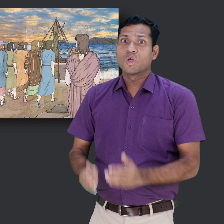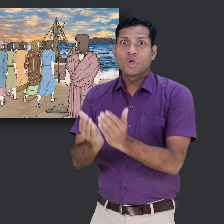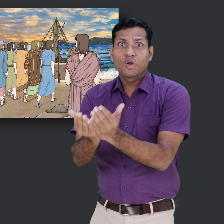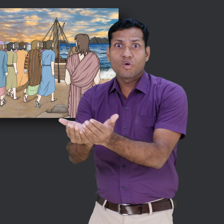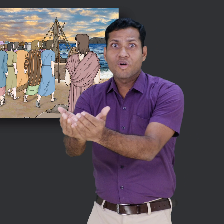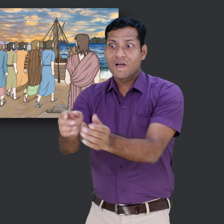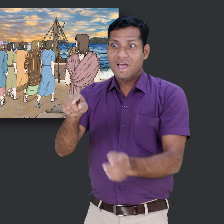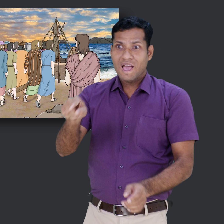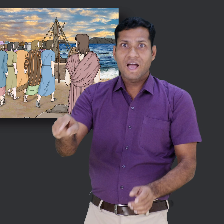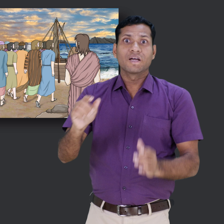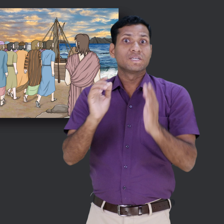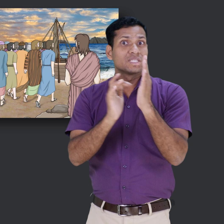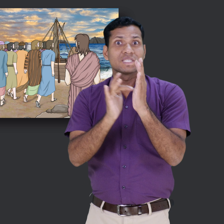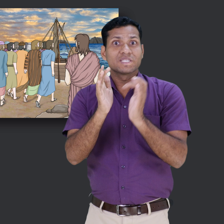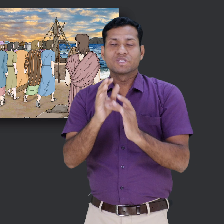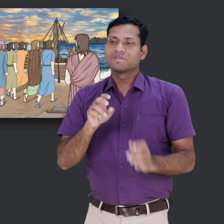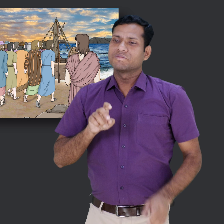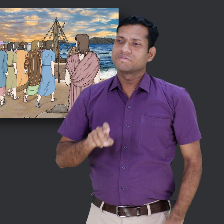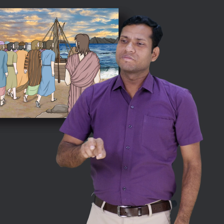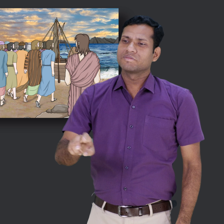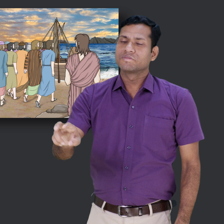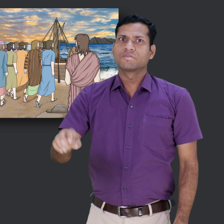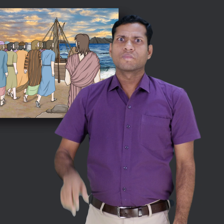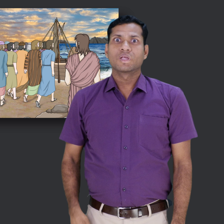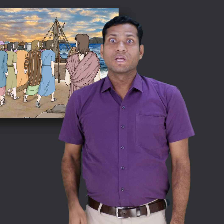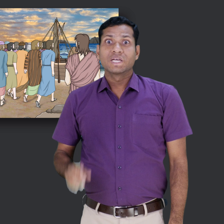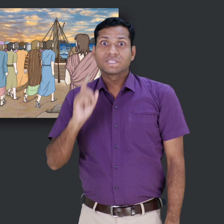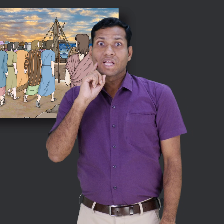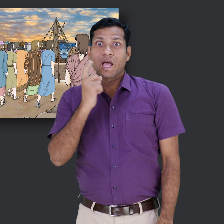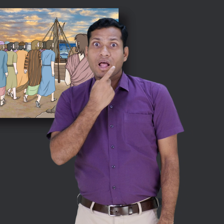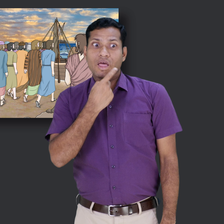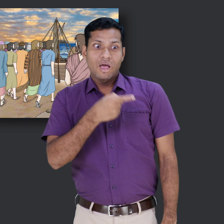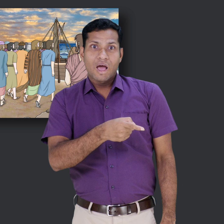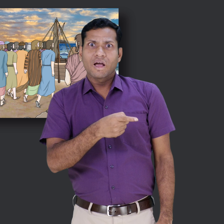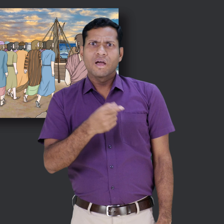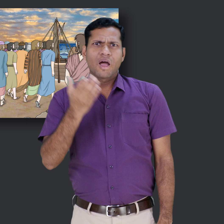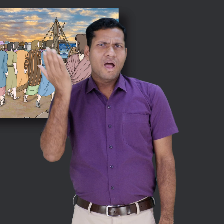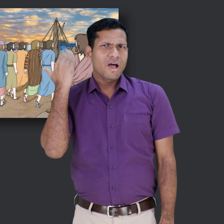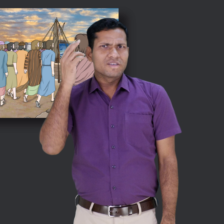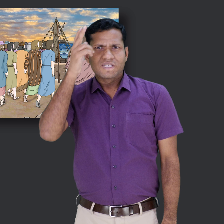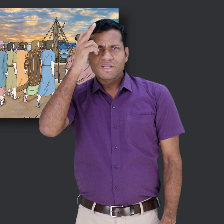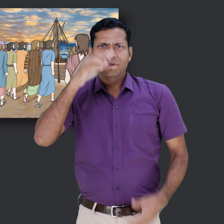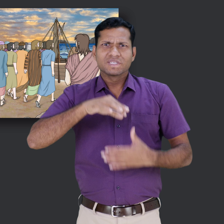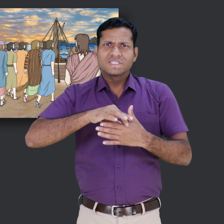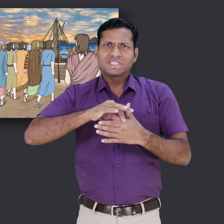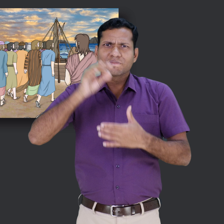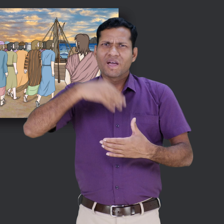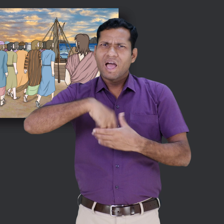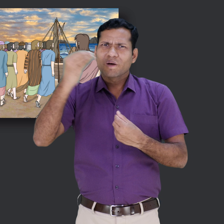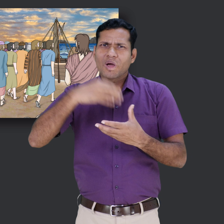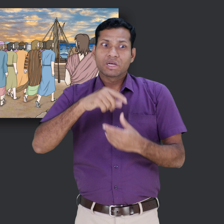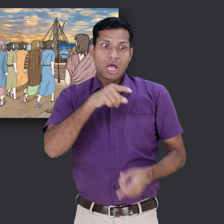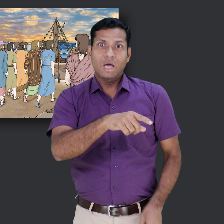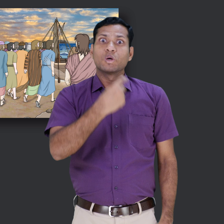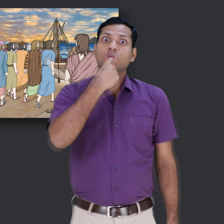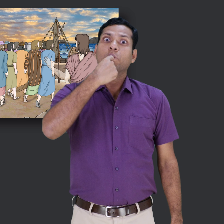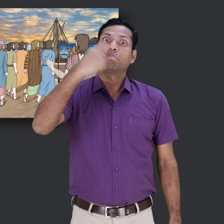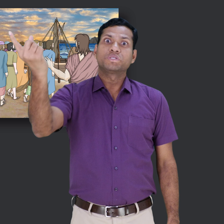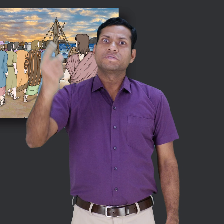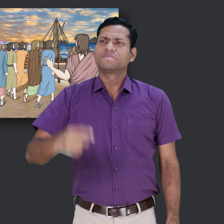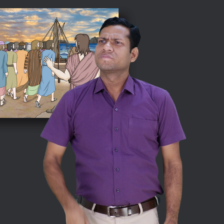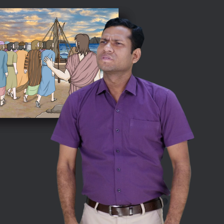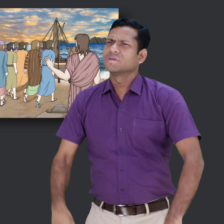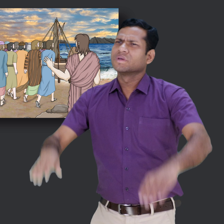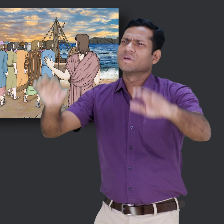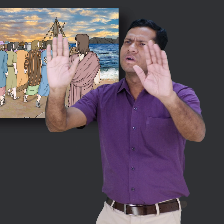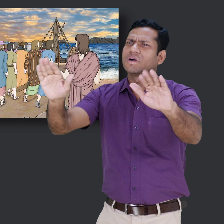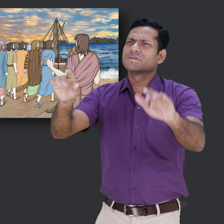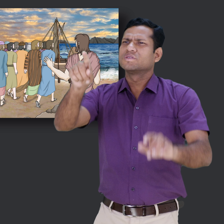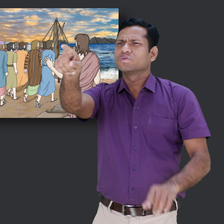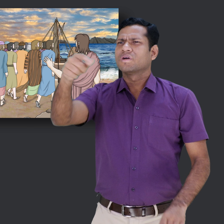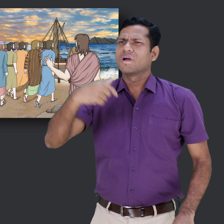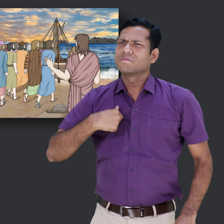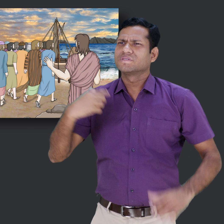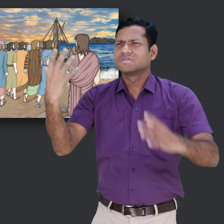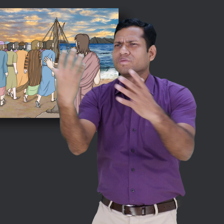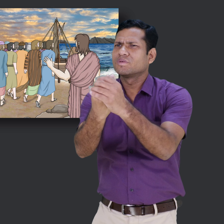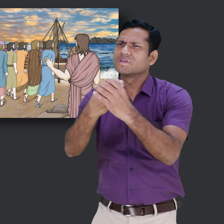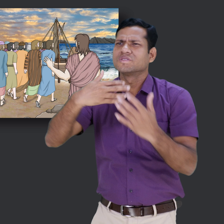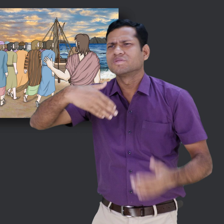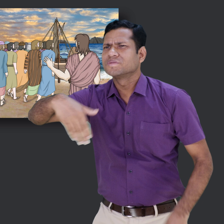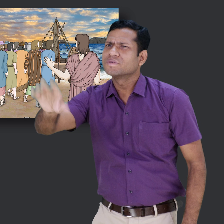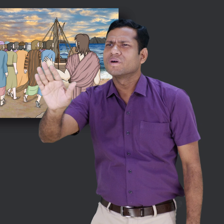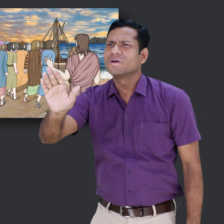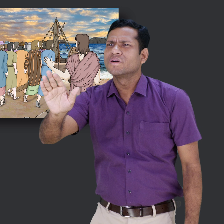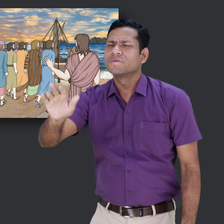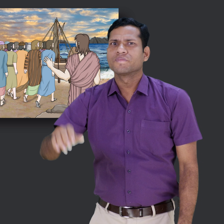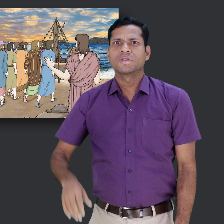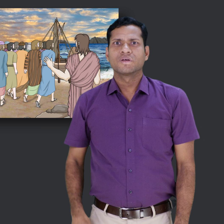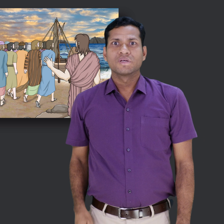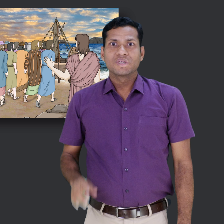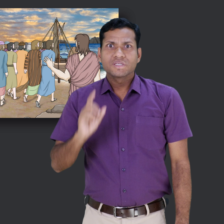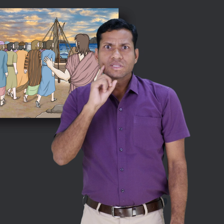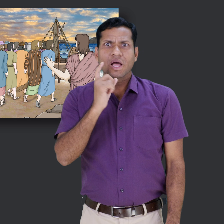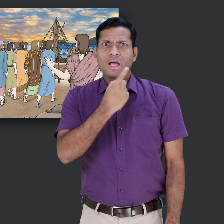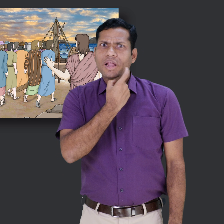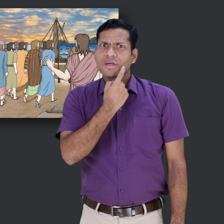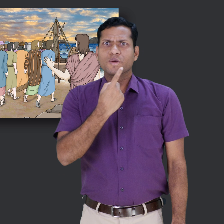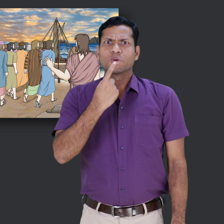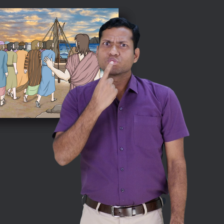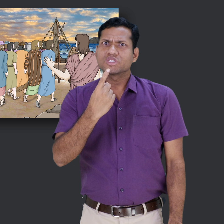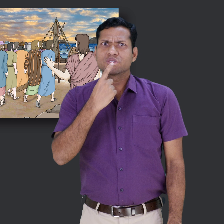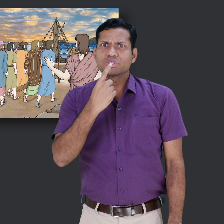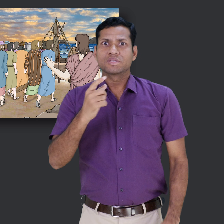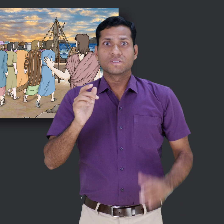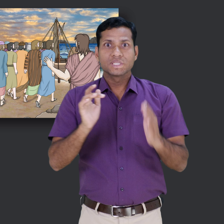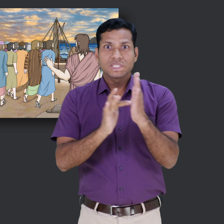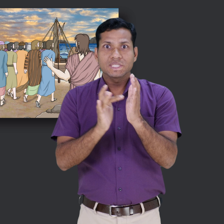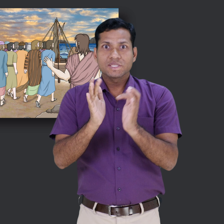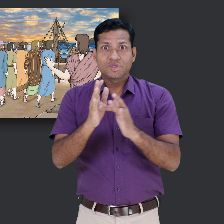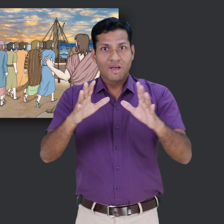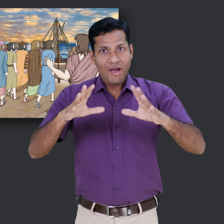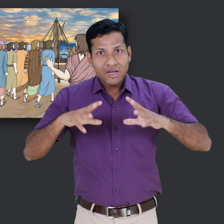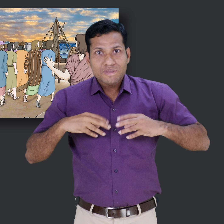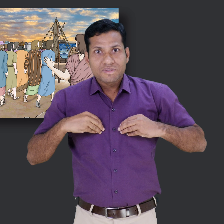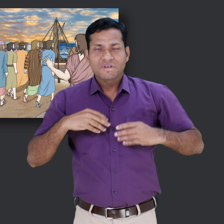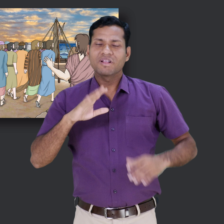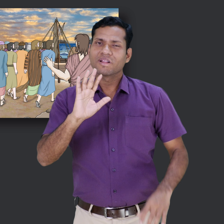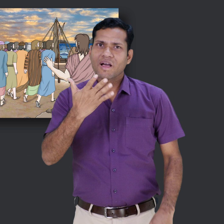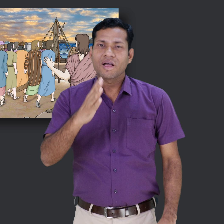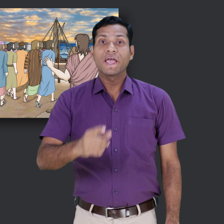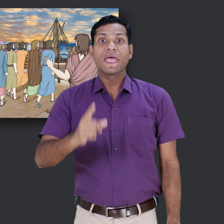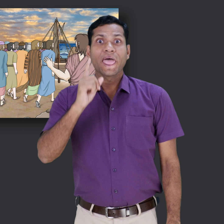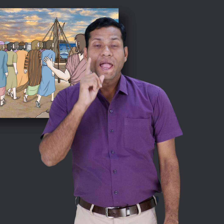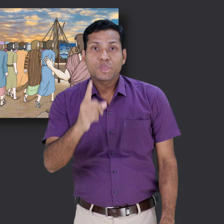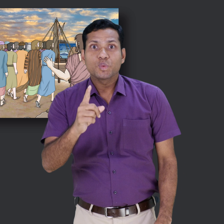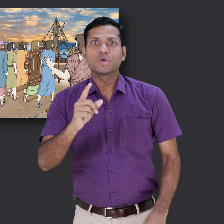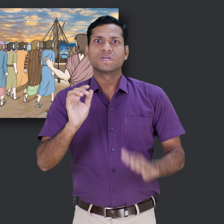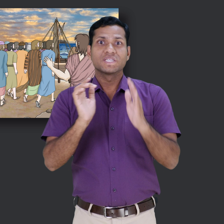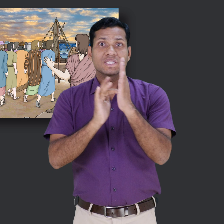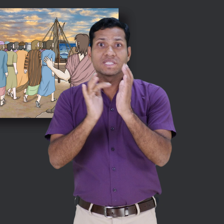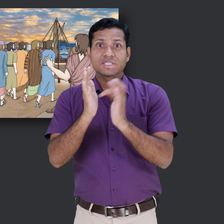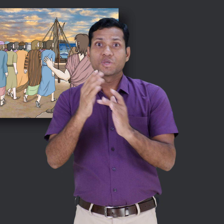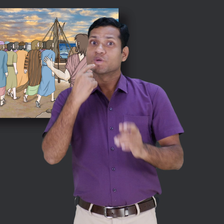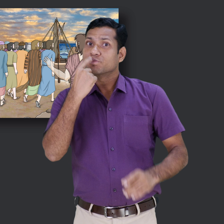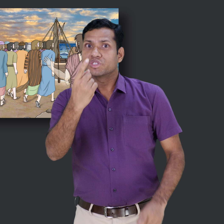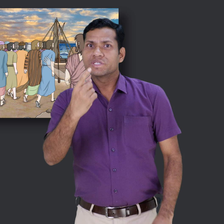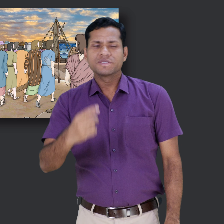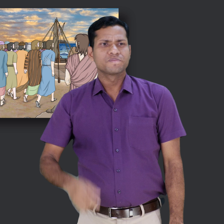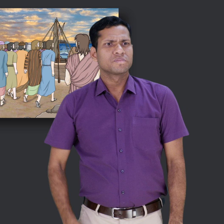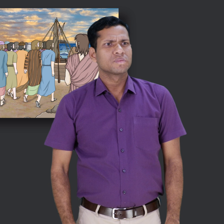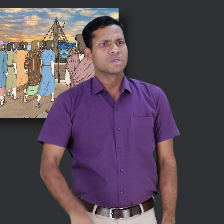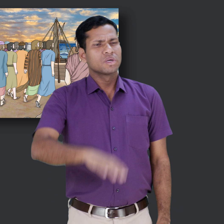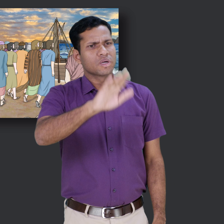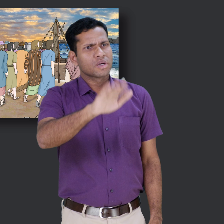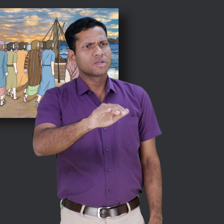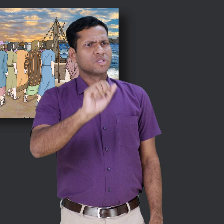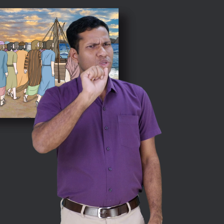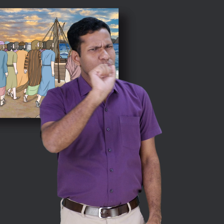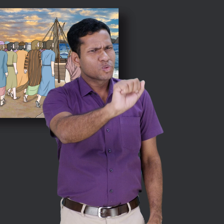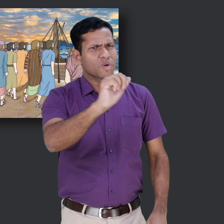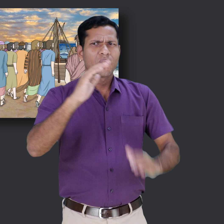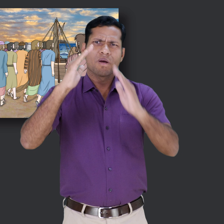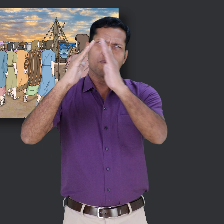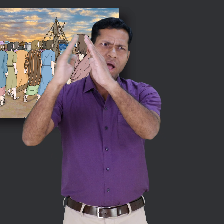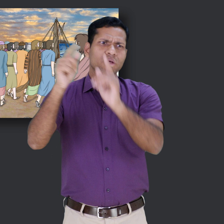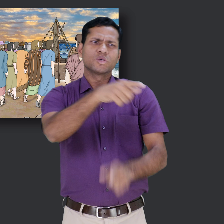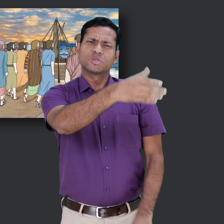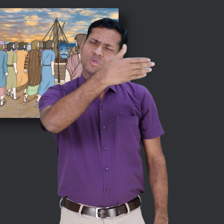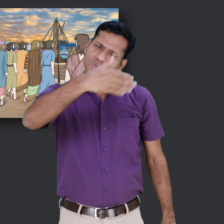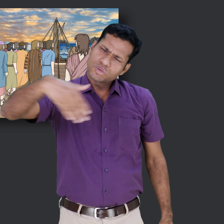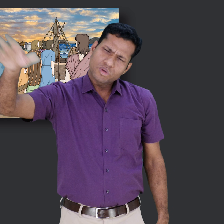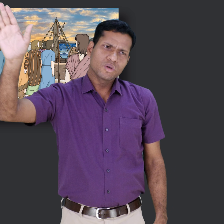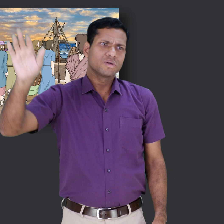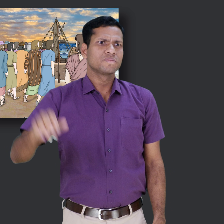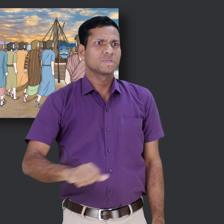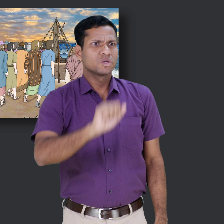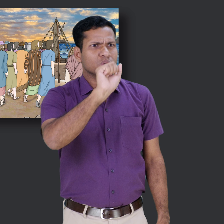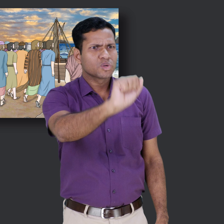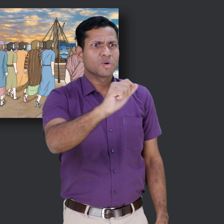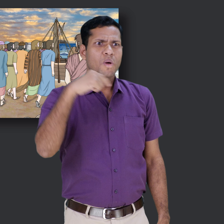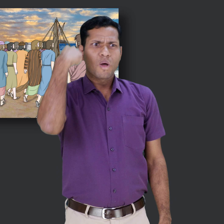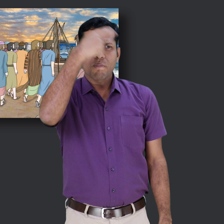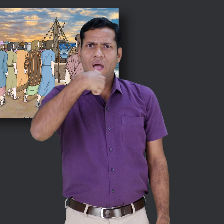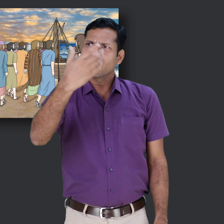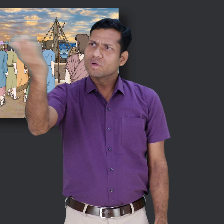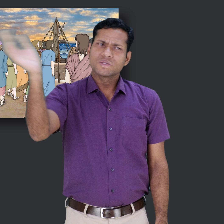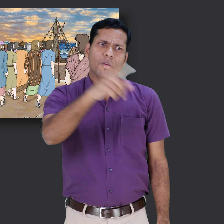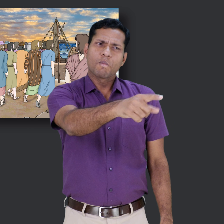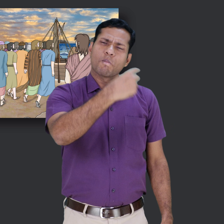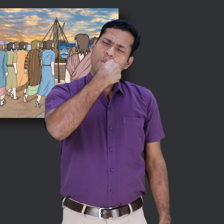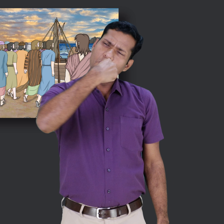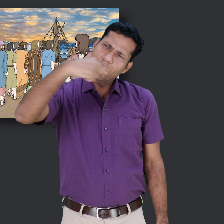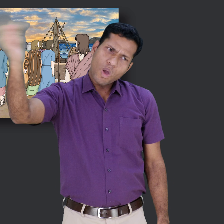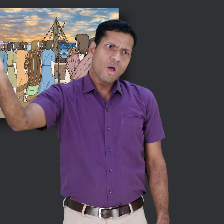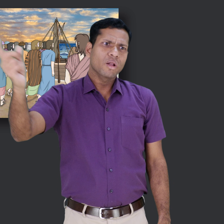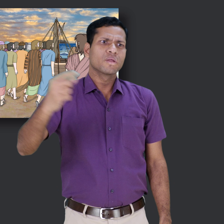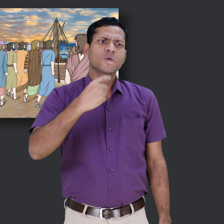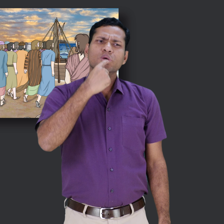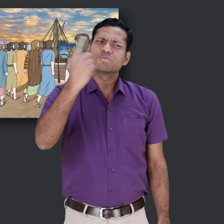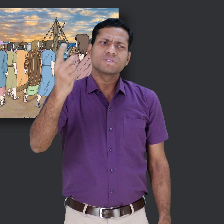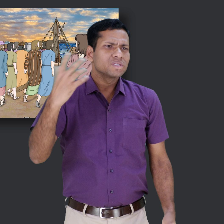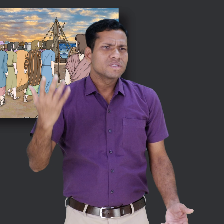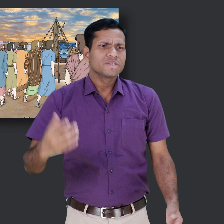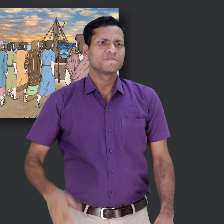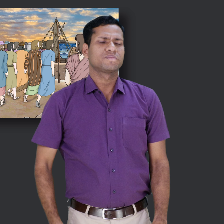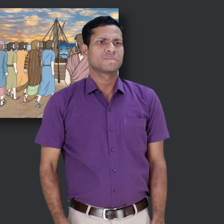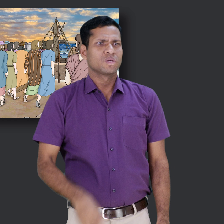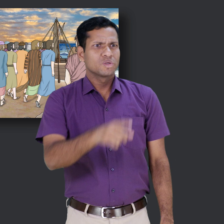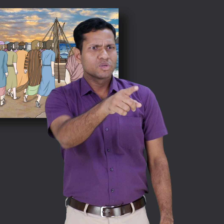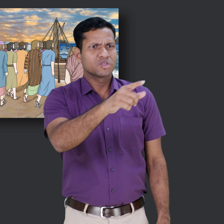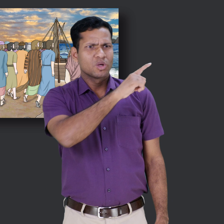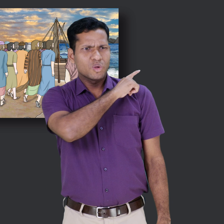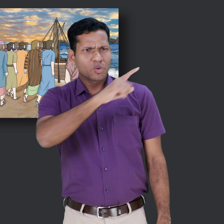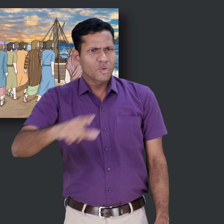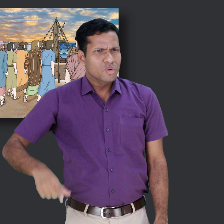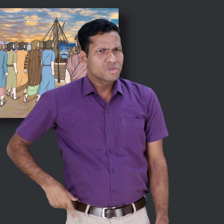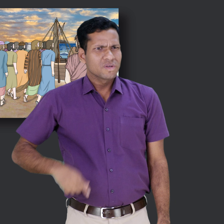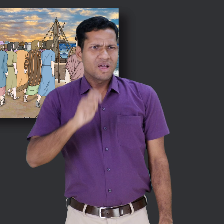As He was getting into the boat, the man who had been possessed by the demons begged to go with Him. But Jesus would not allow him.